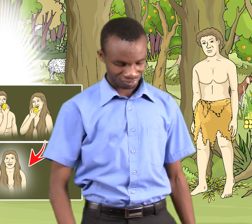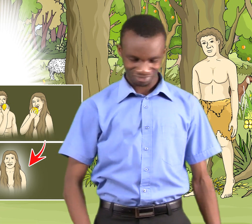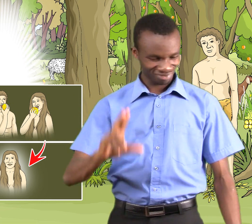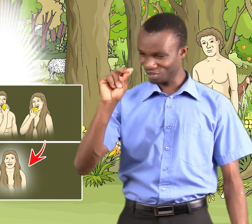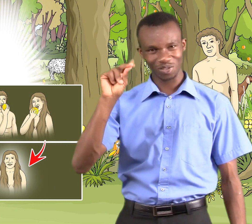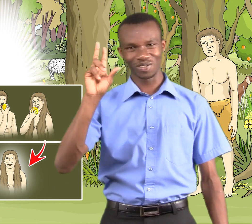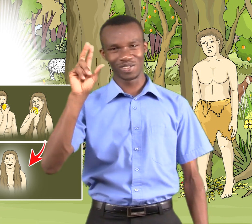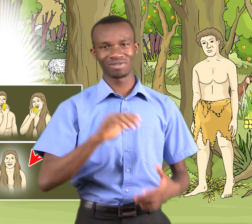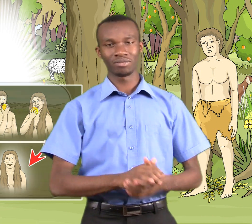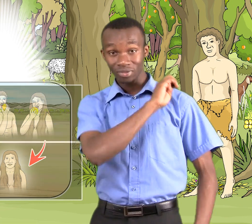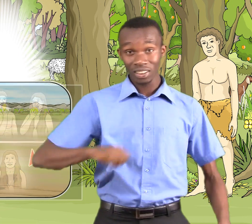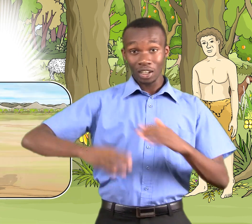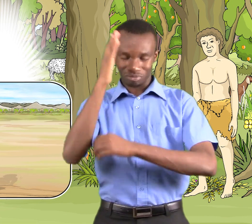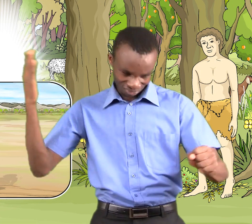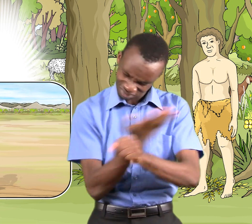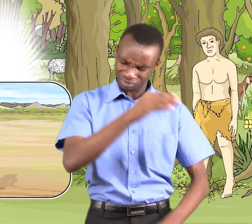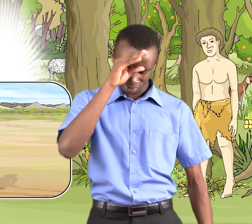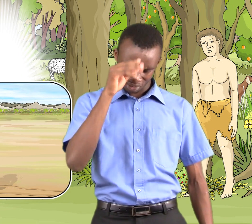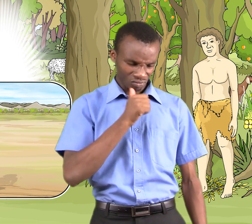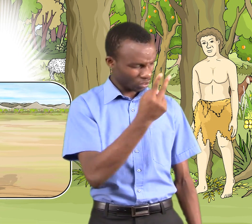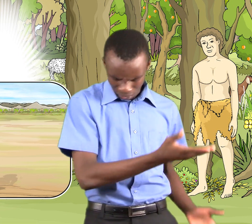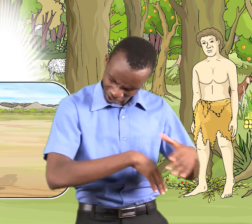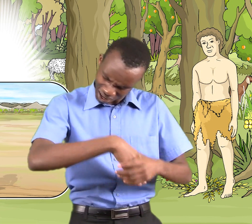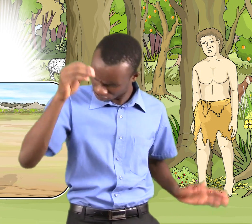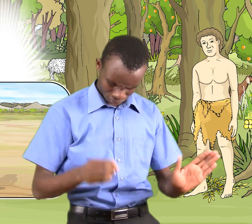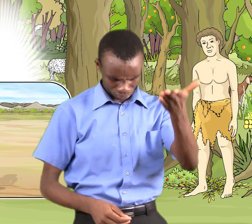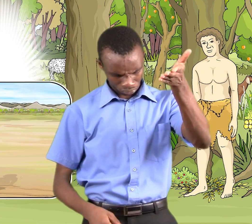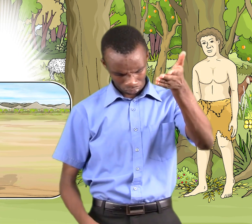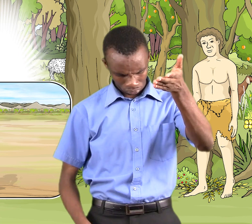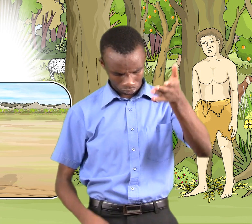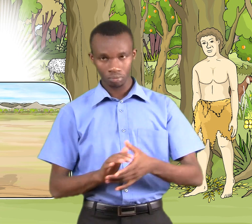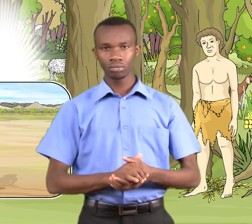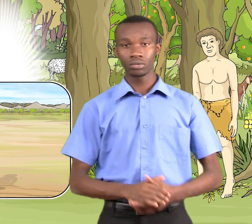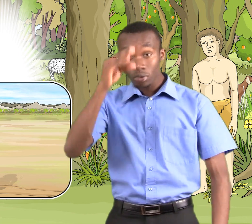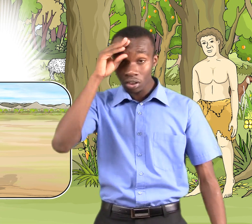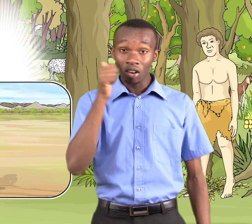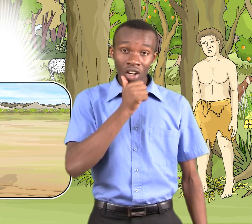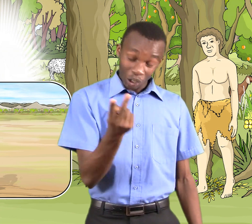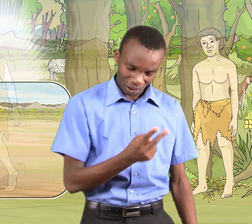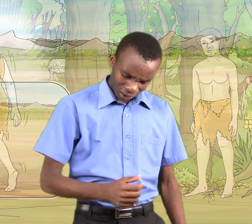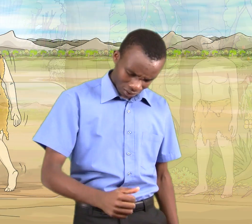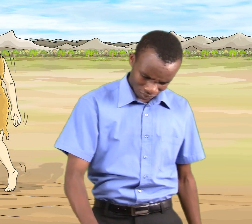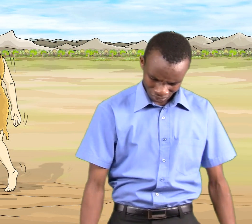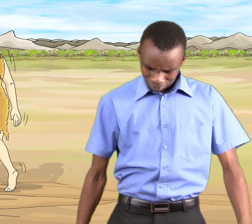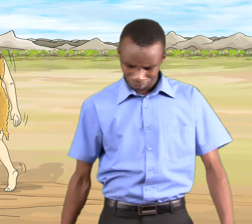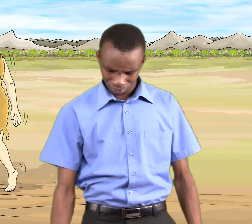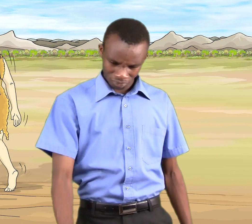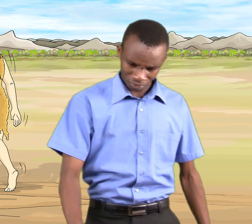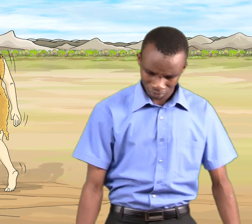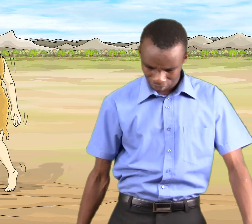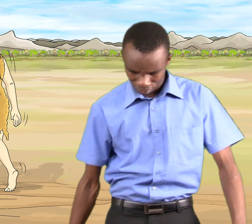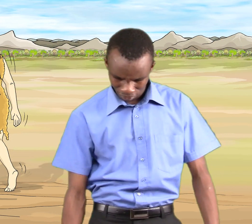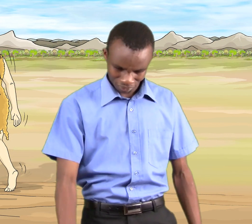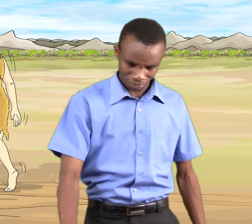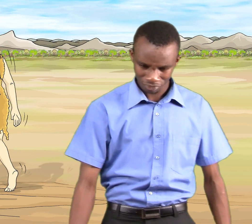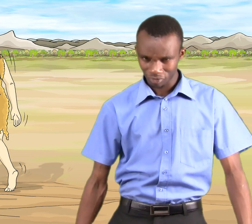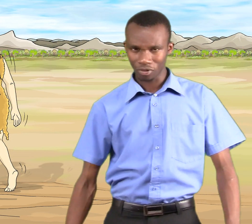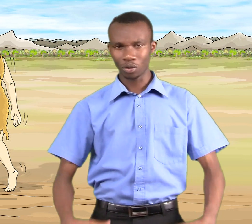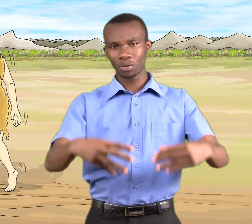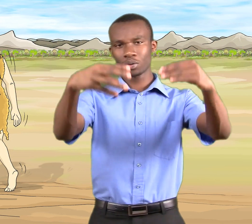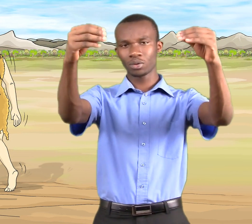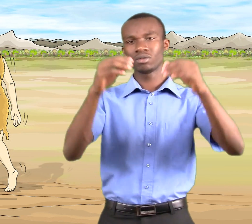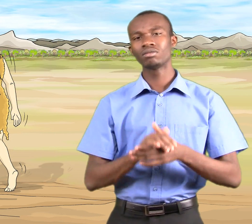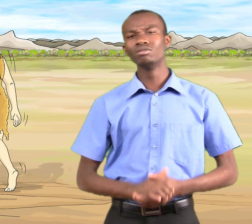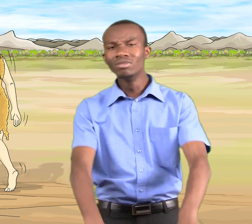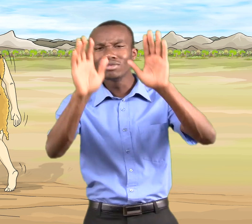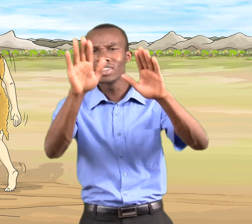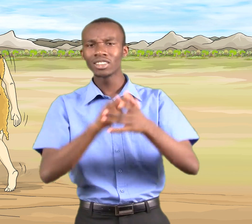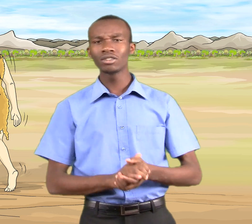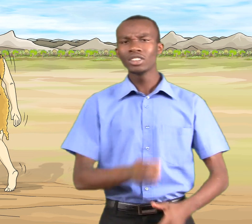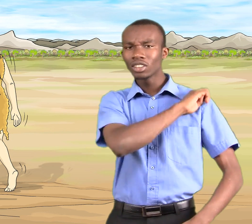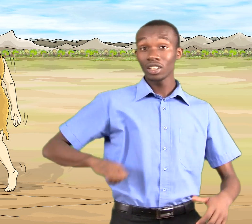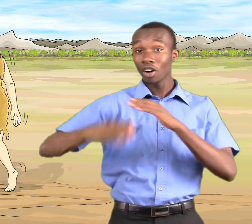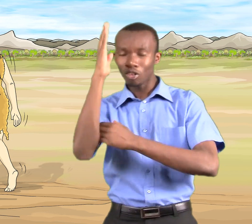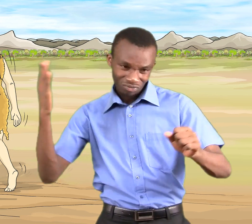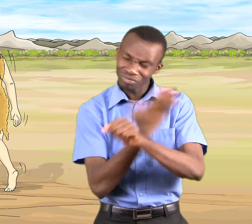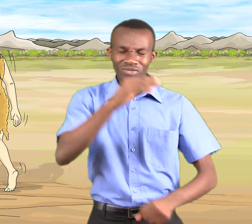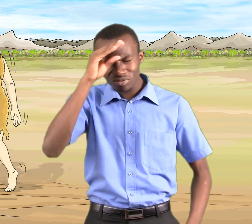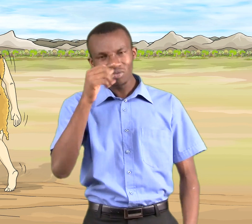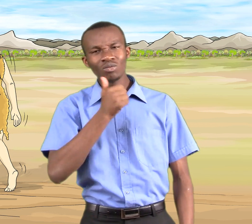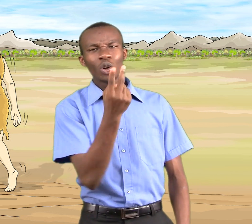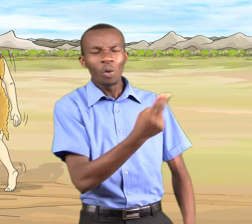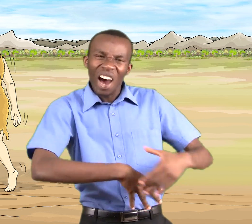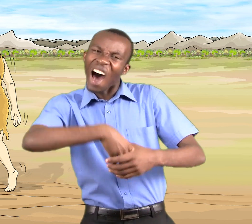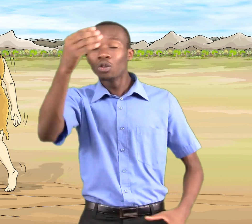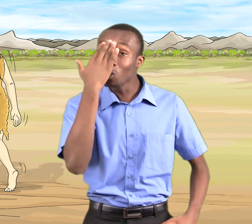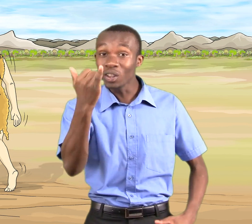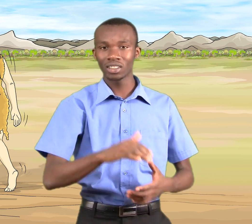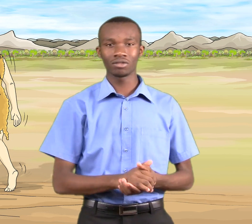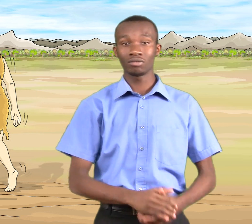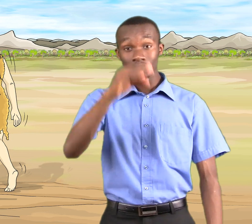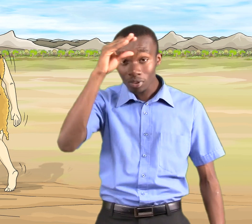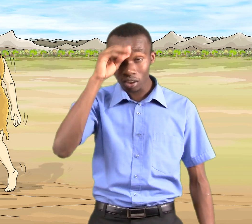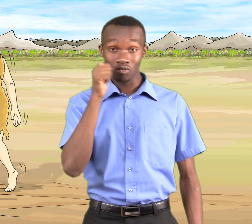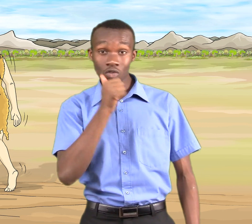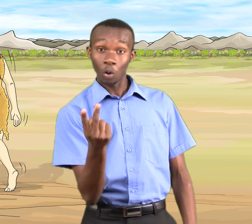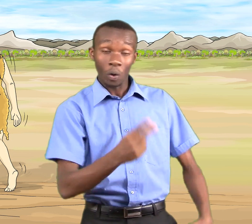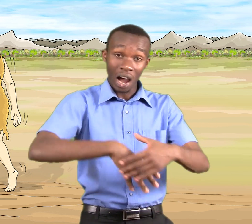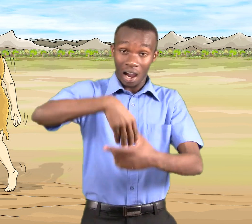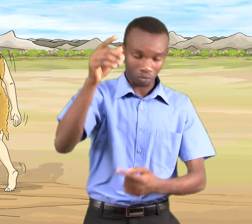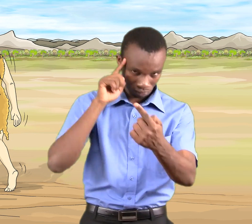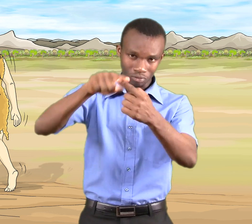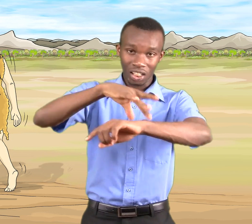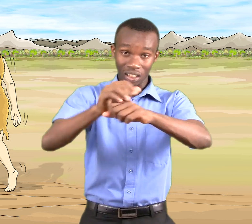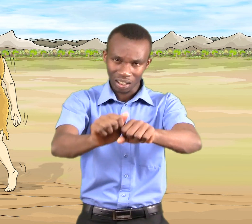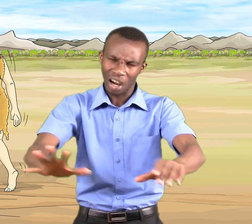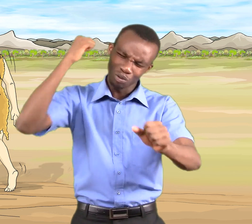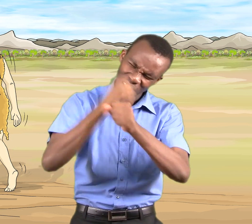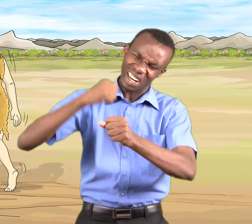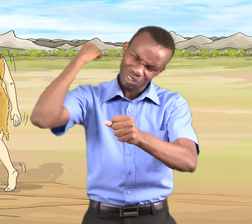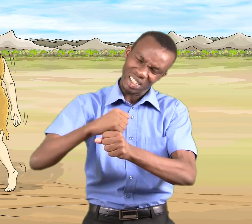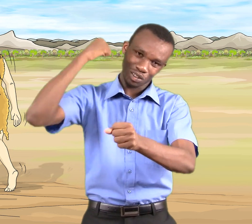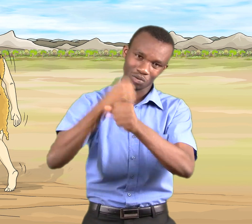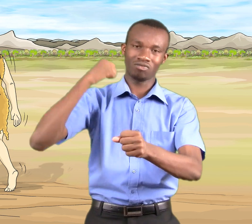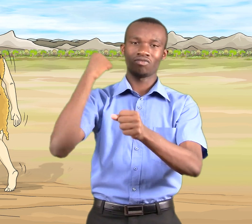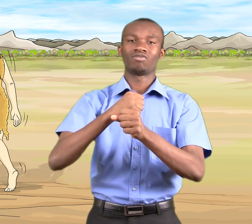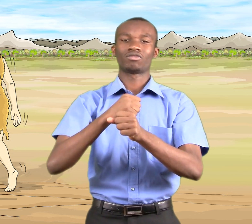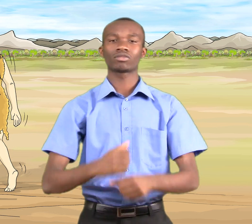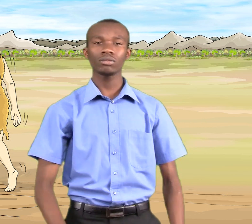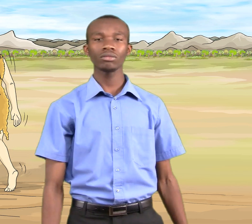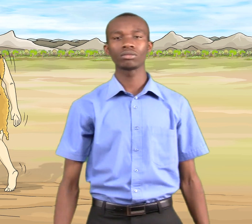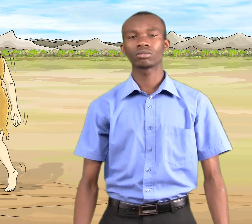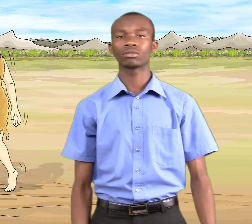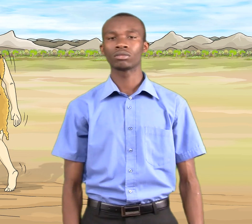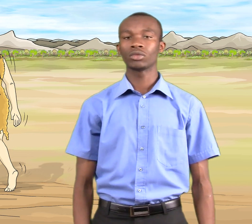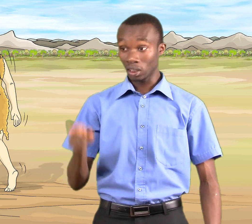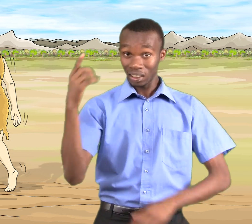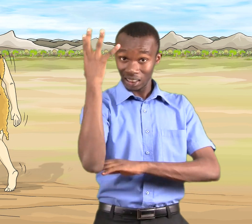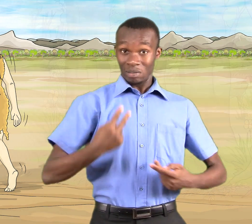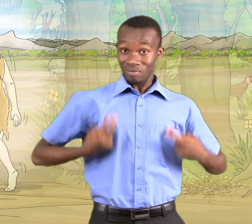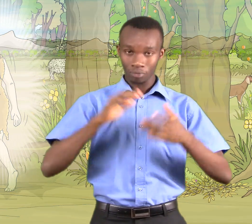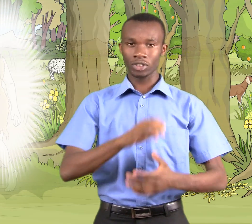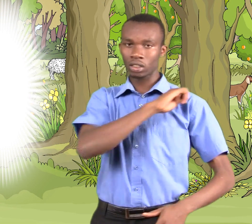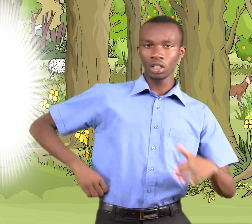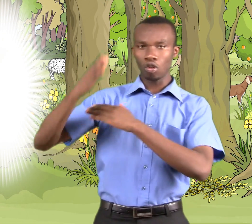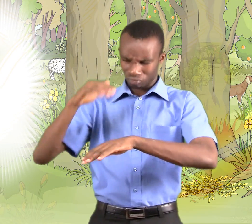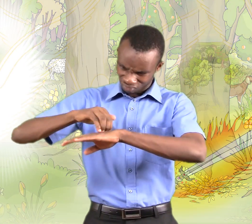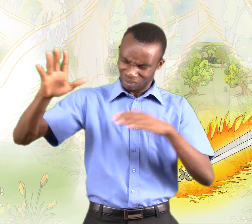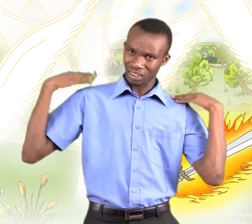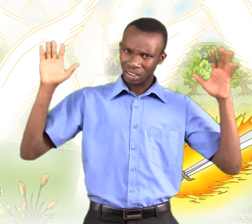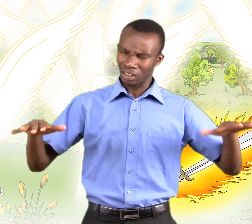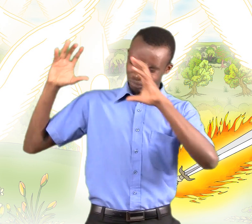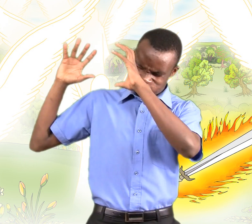Therefore the LORD God banished him from the Garden of Eden to work the ground from which he had been taken.